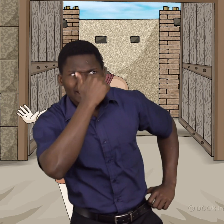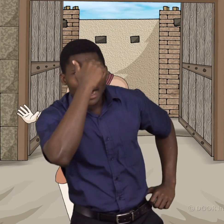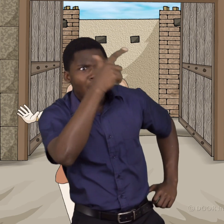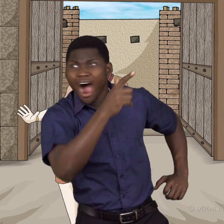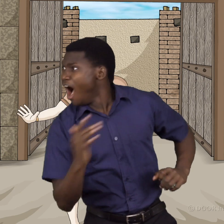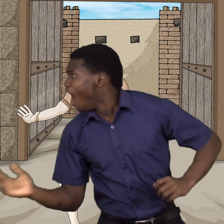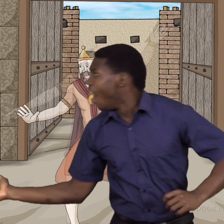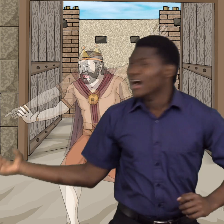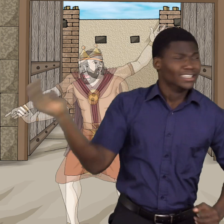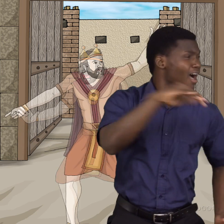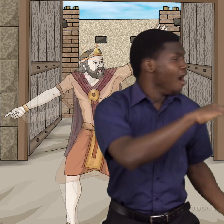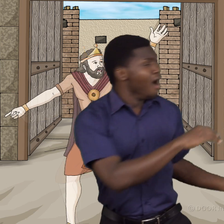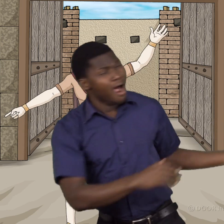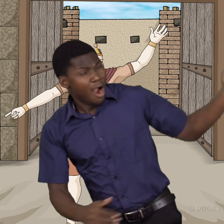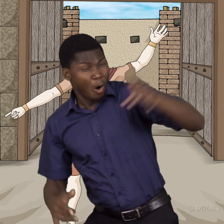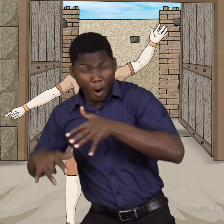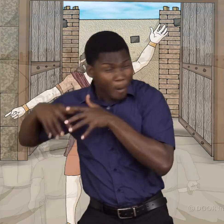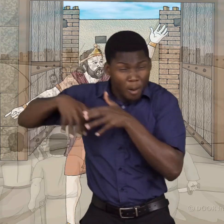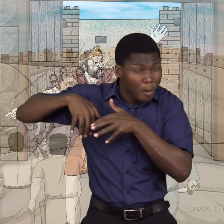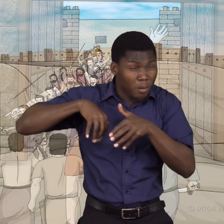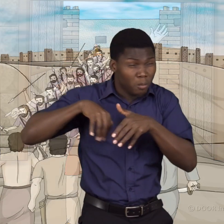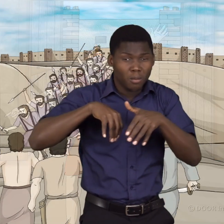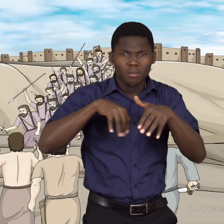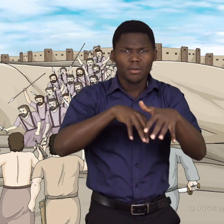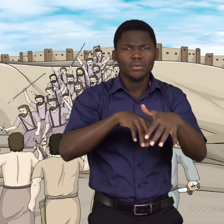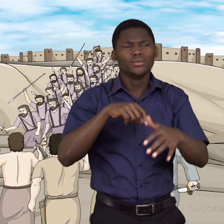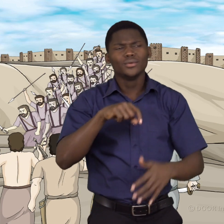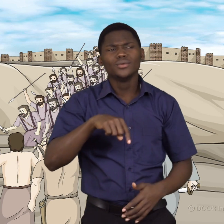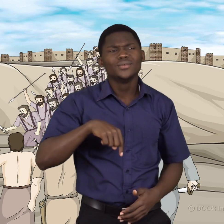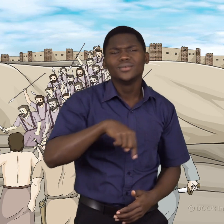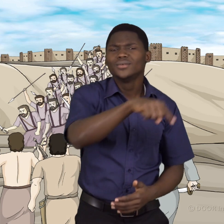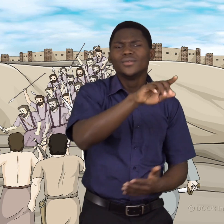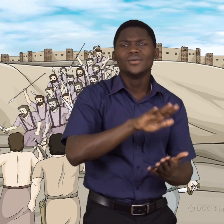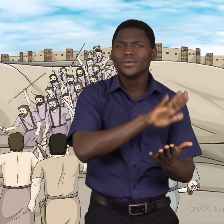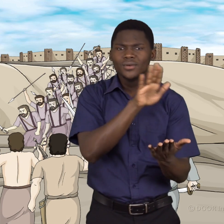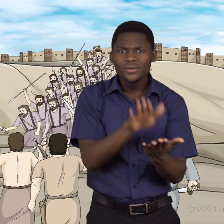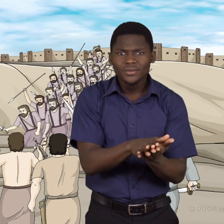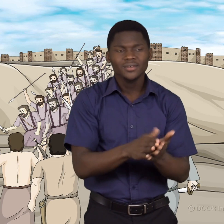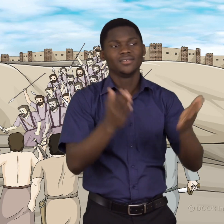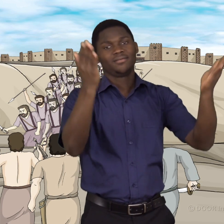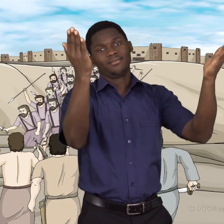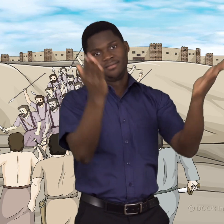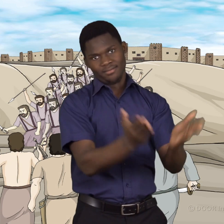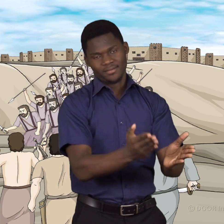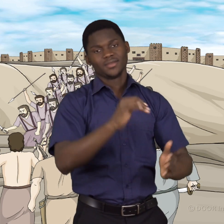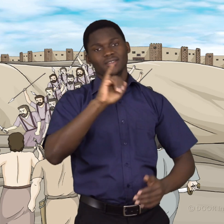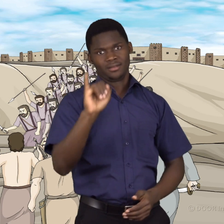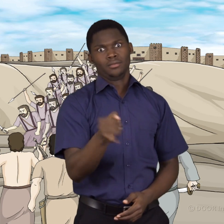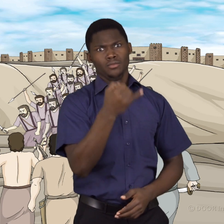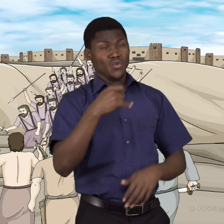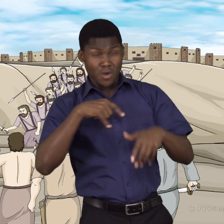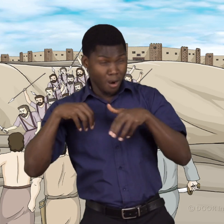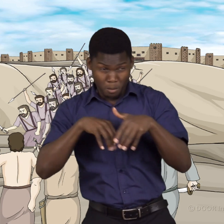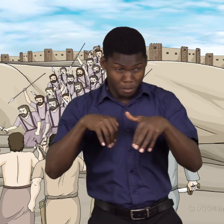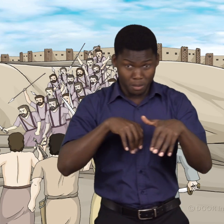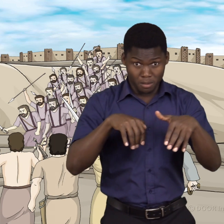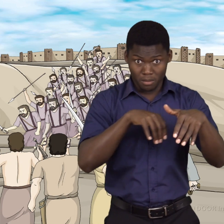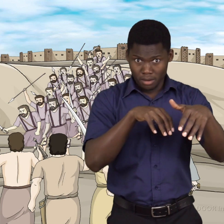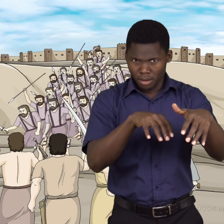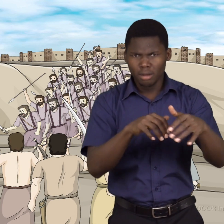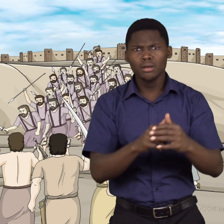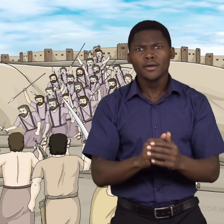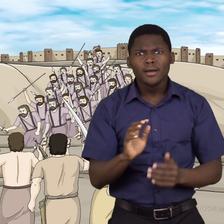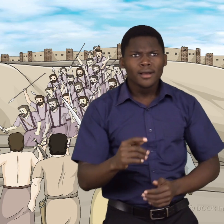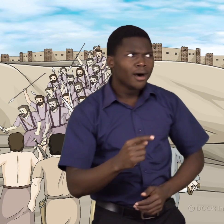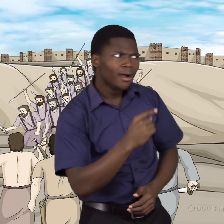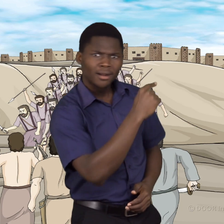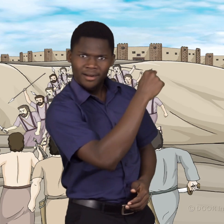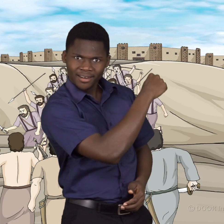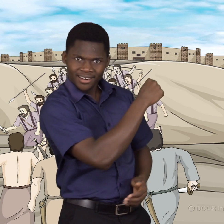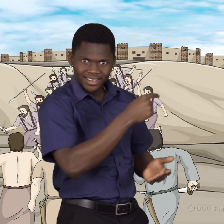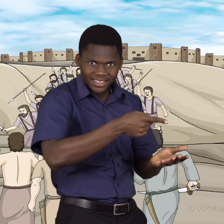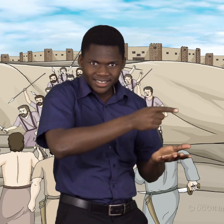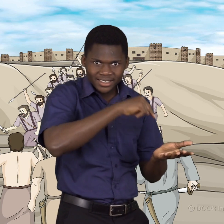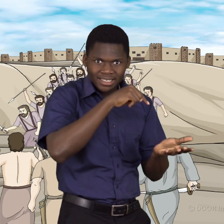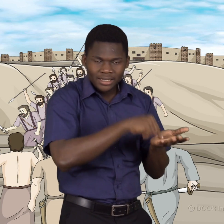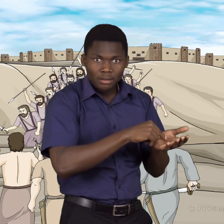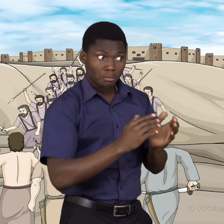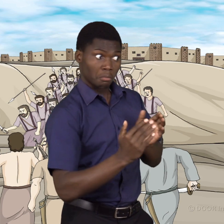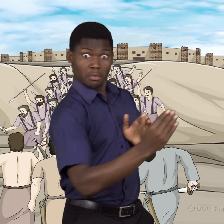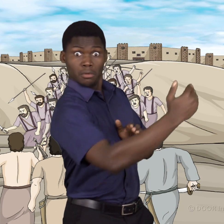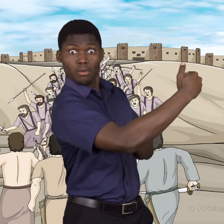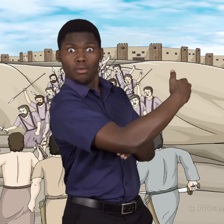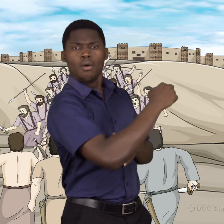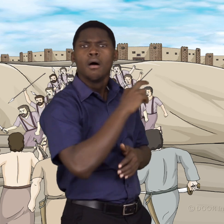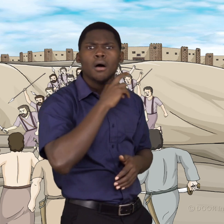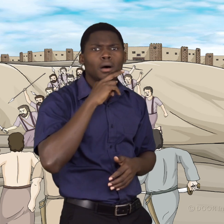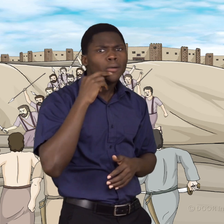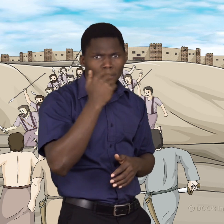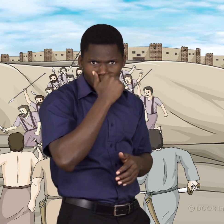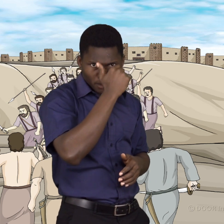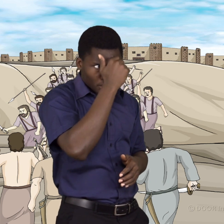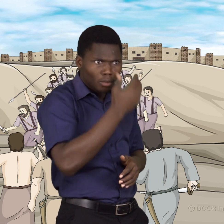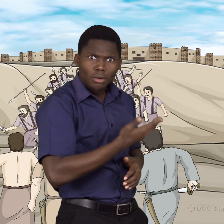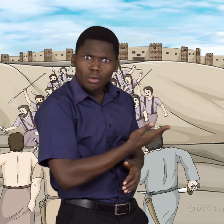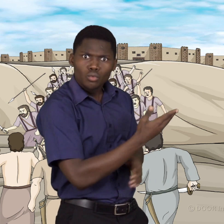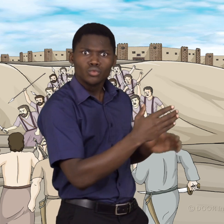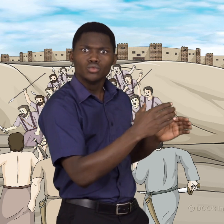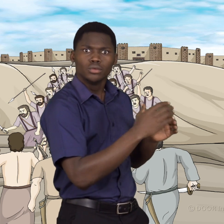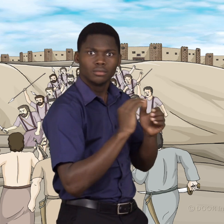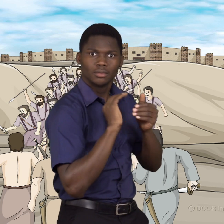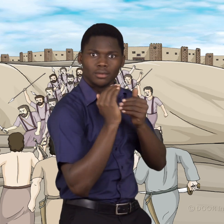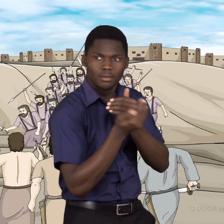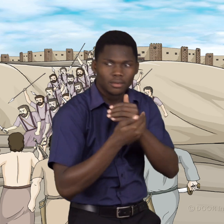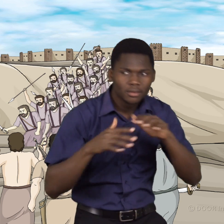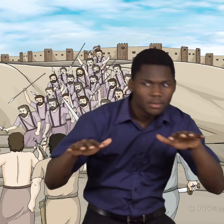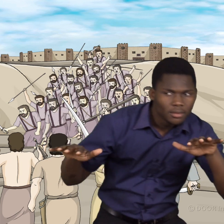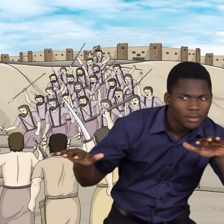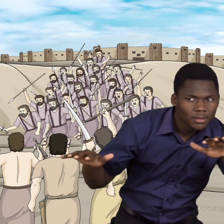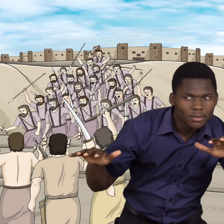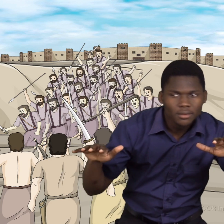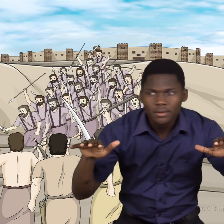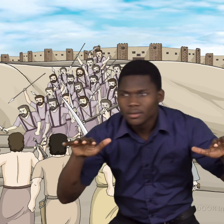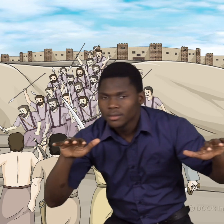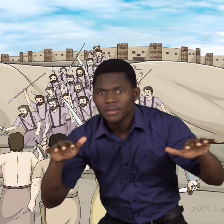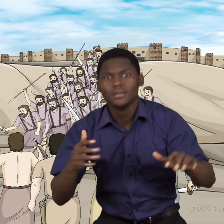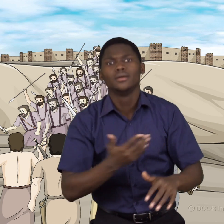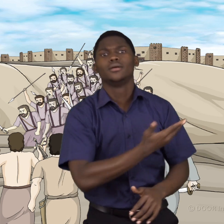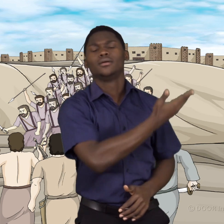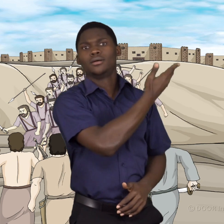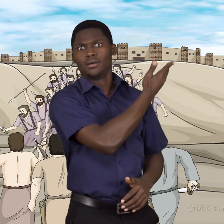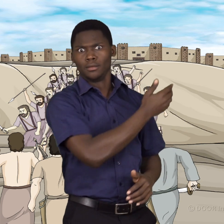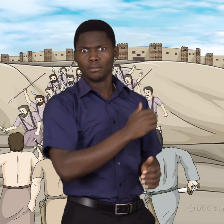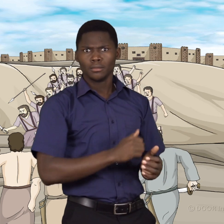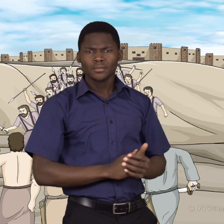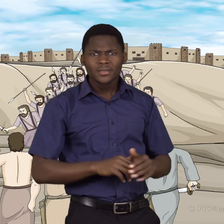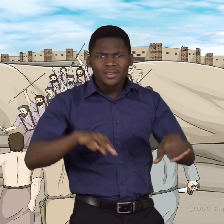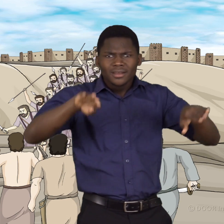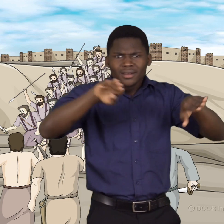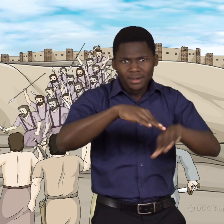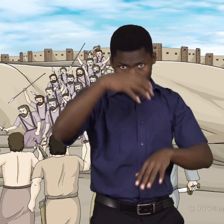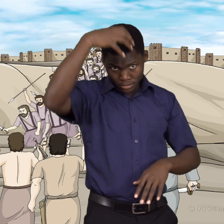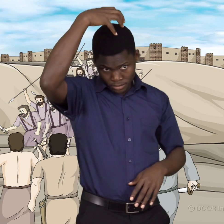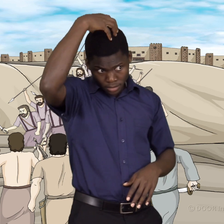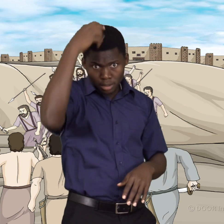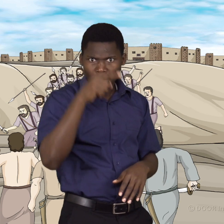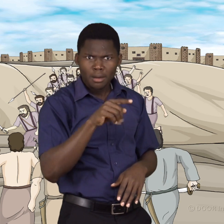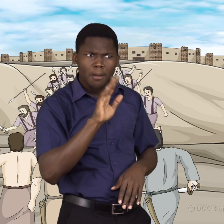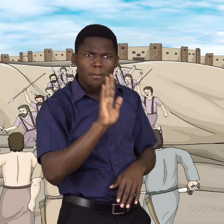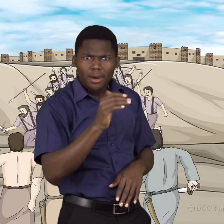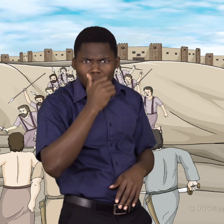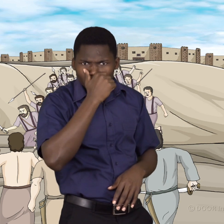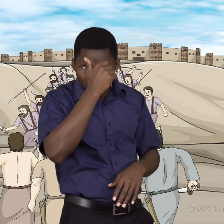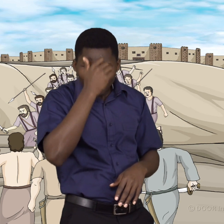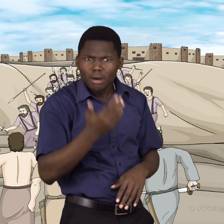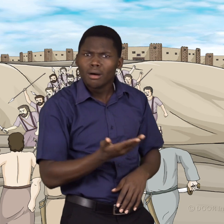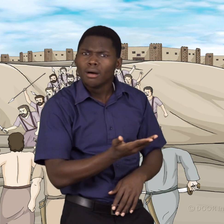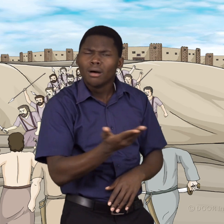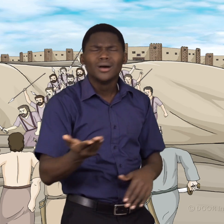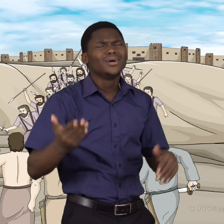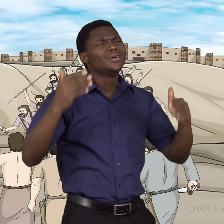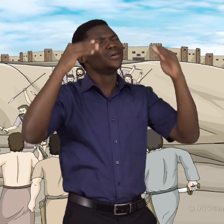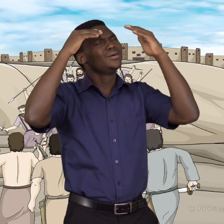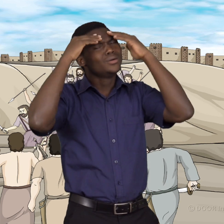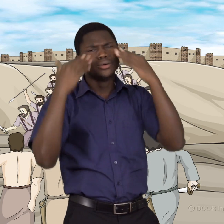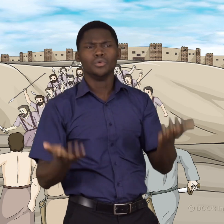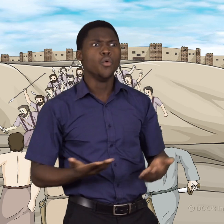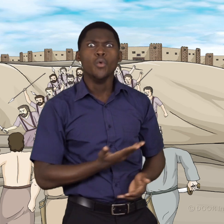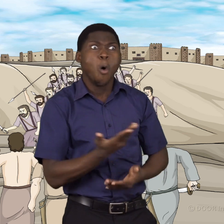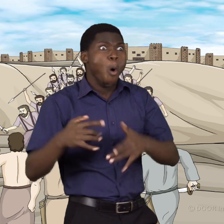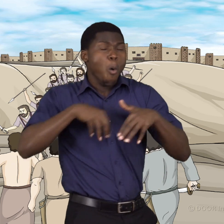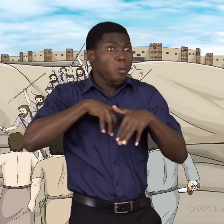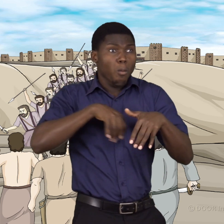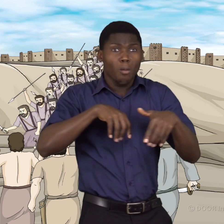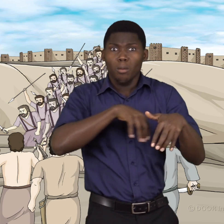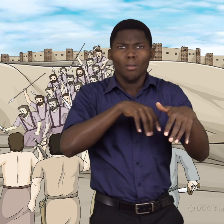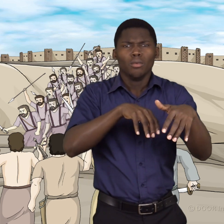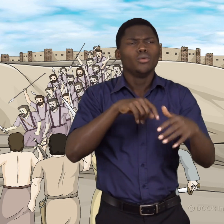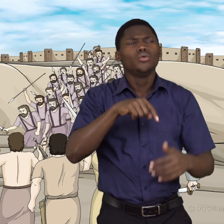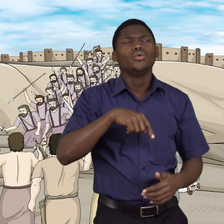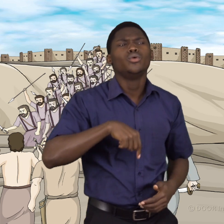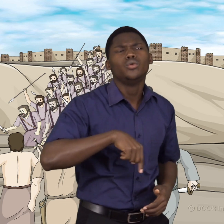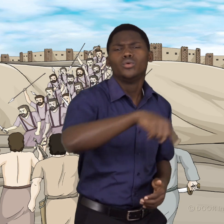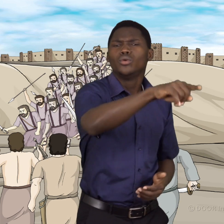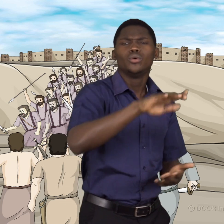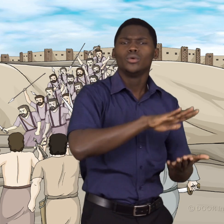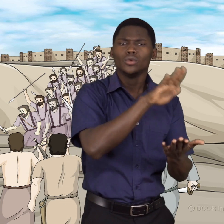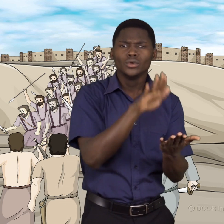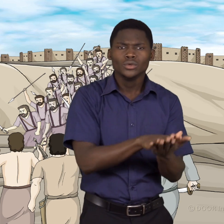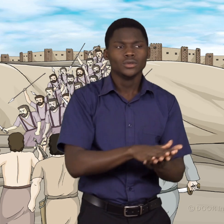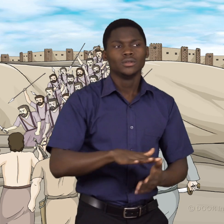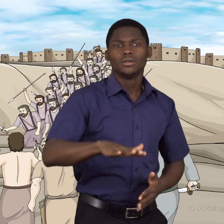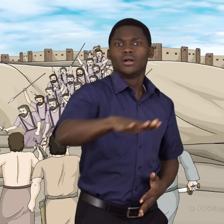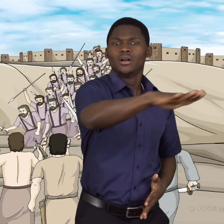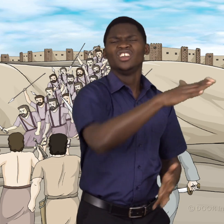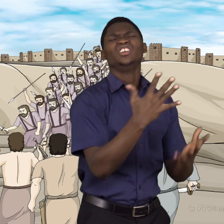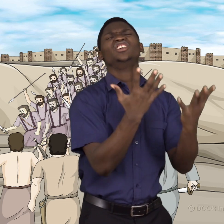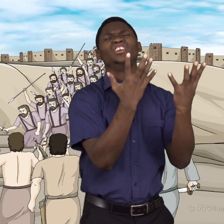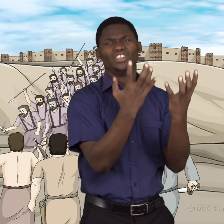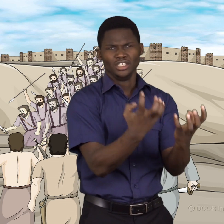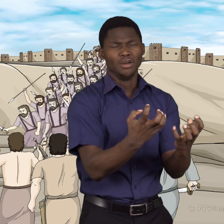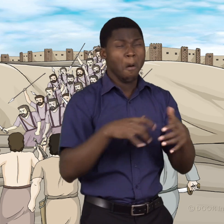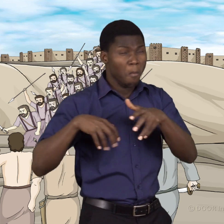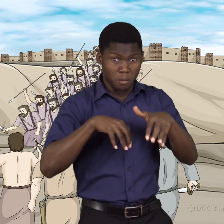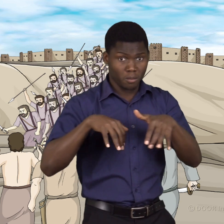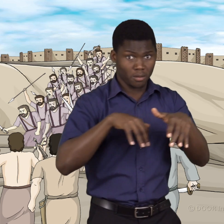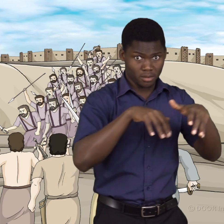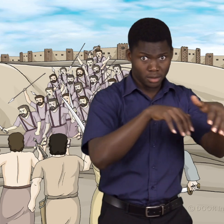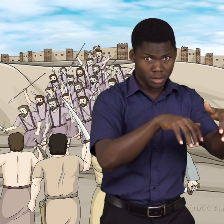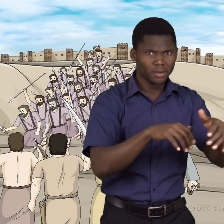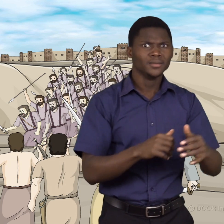Joshua and all Israel let themselves be beaten back before them, and they fled toward the wilderness.